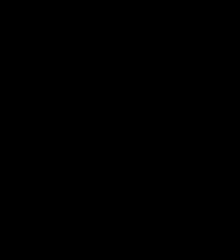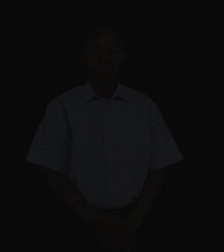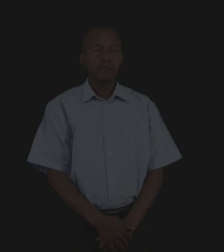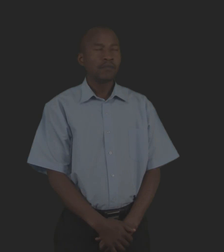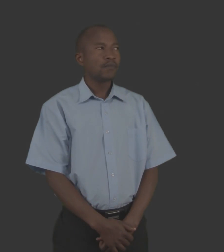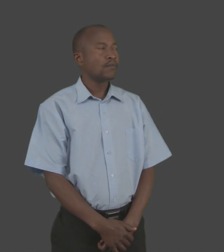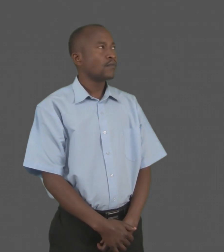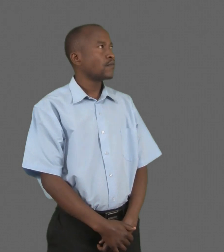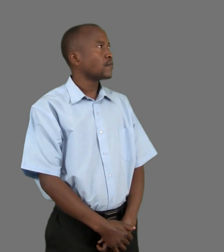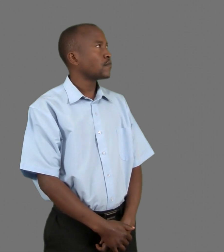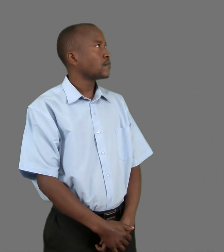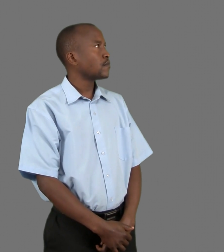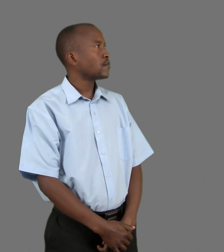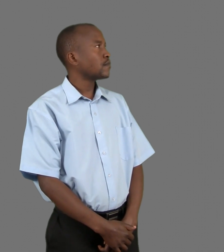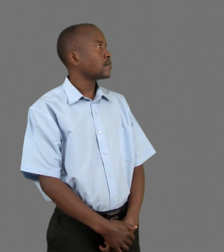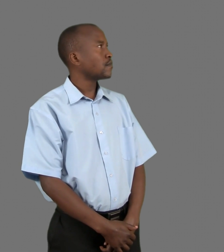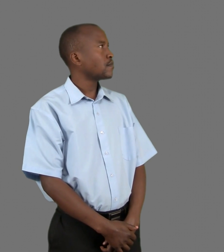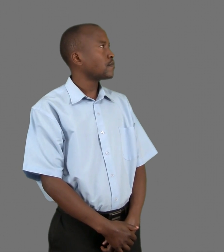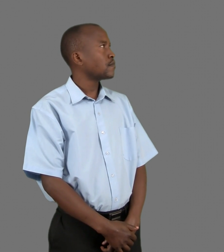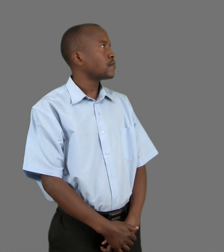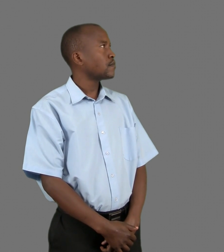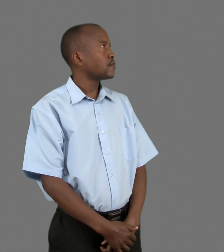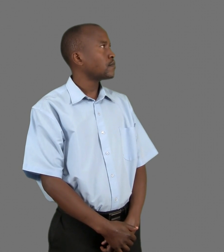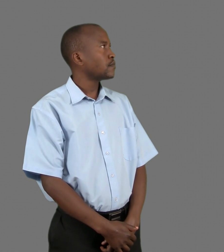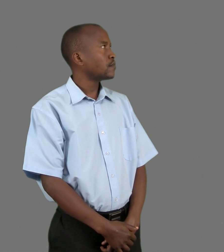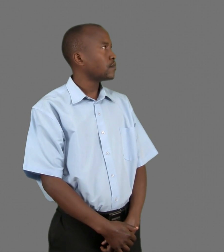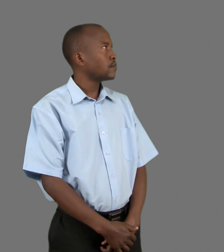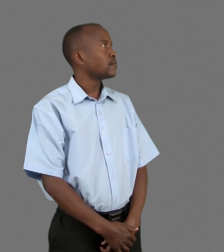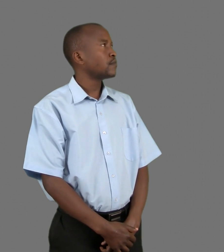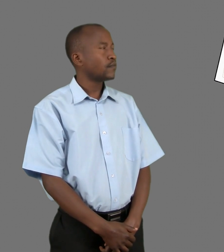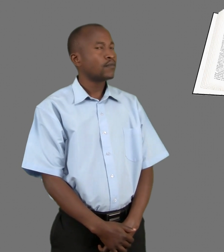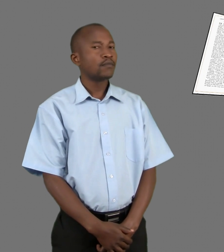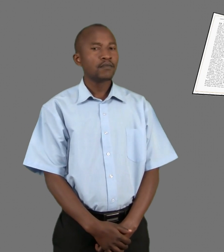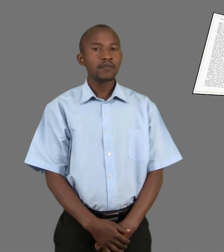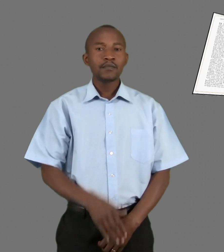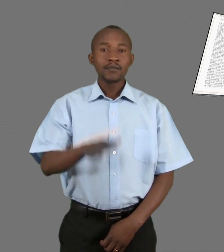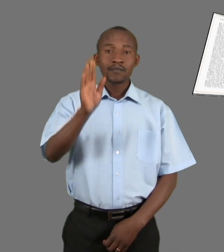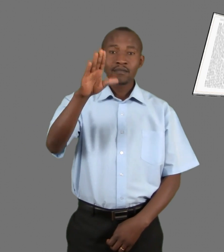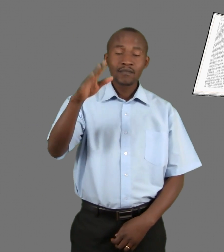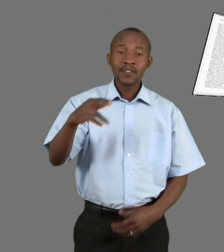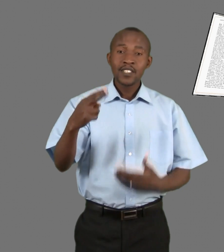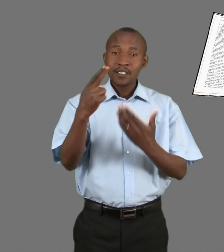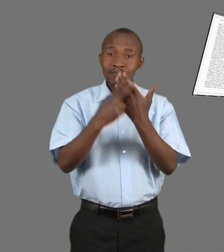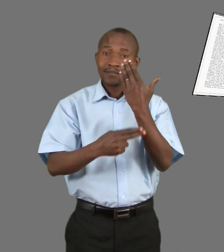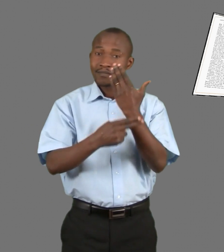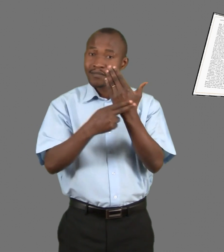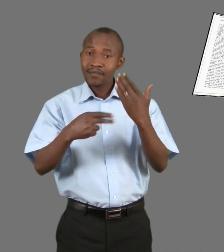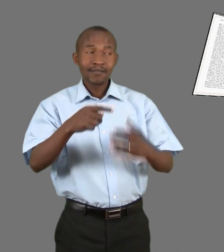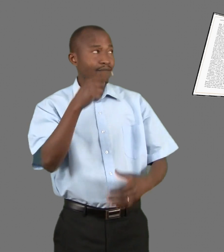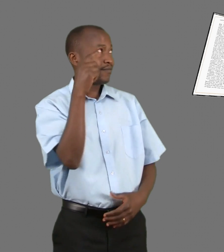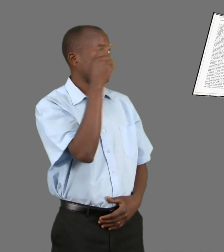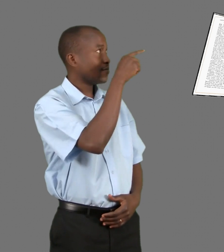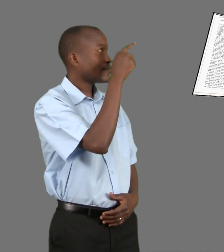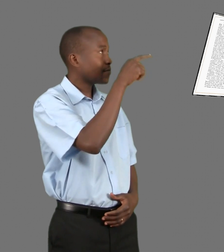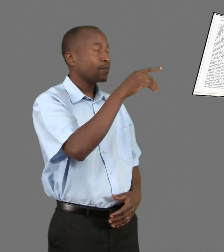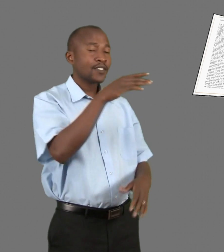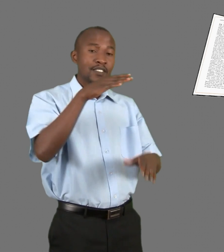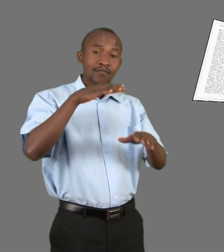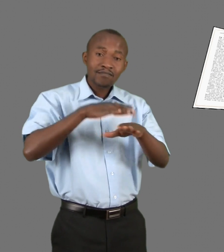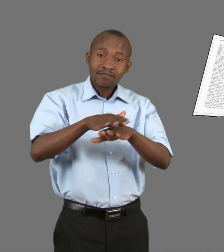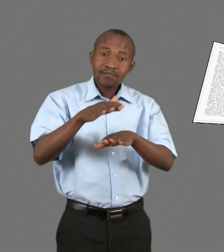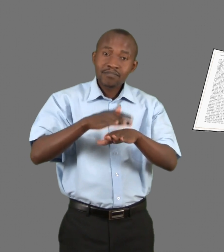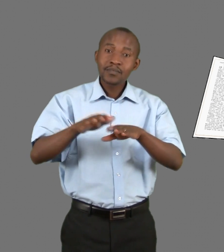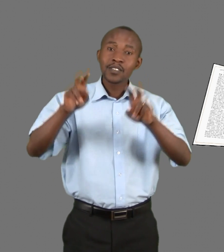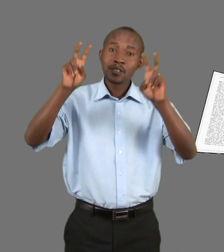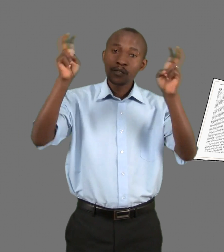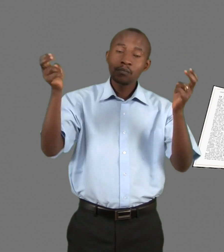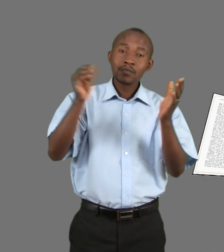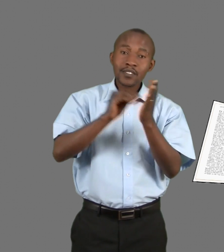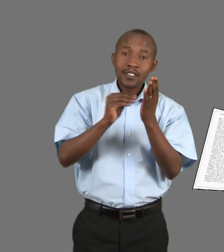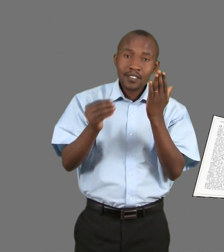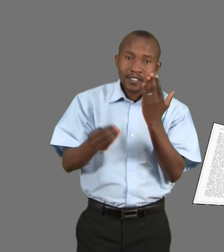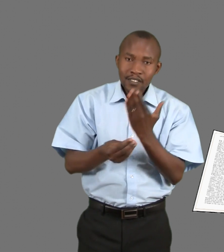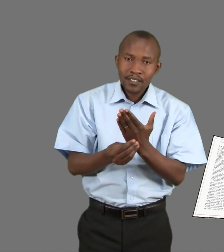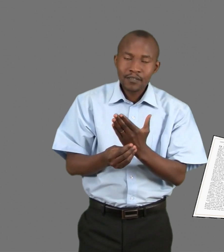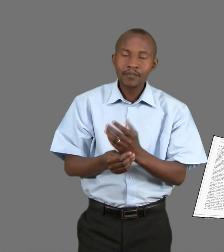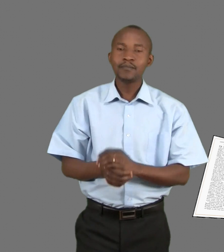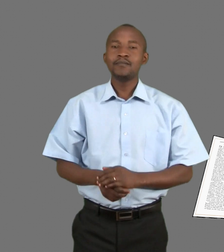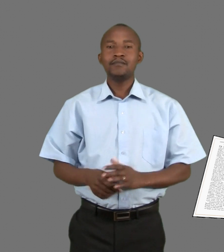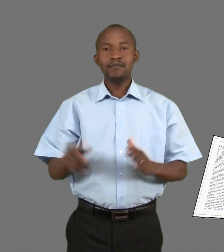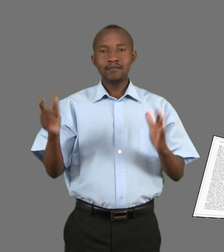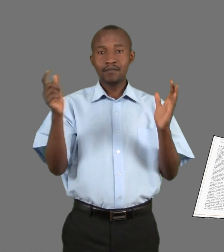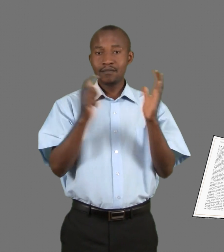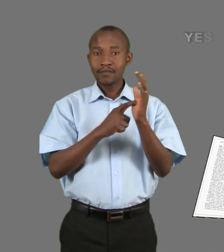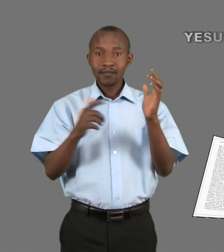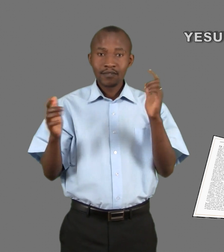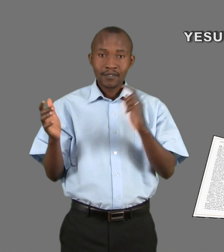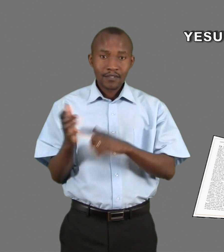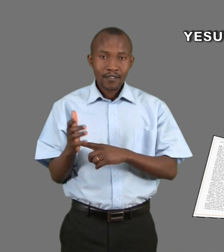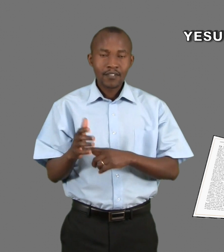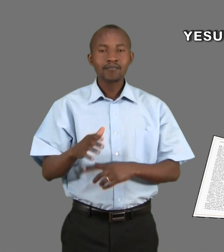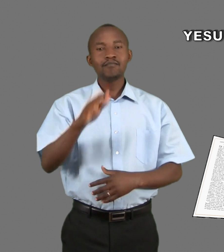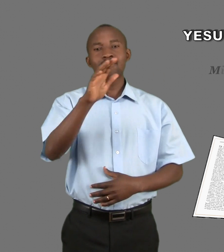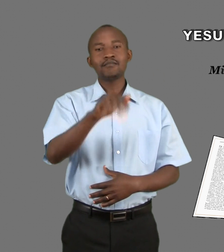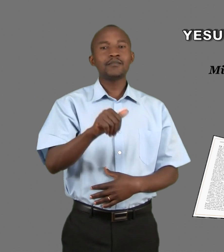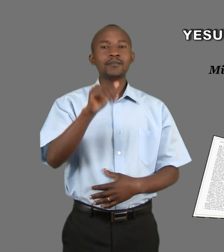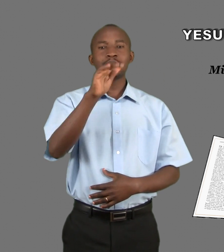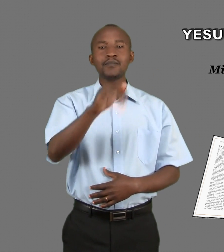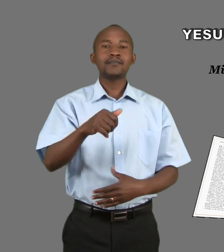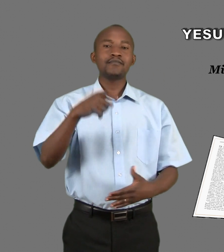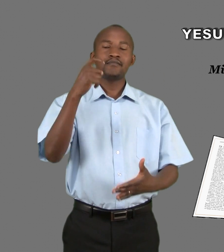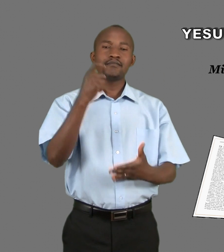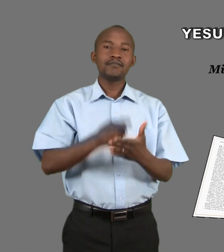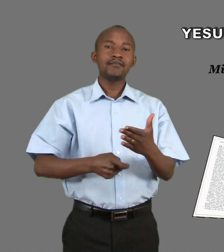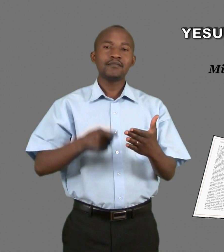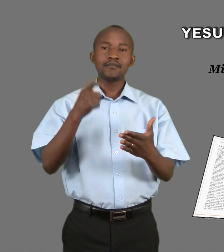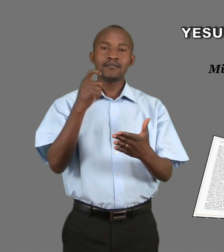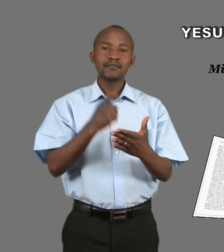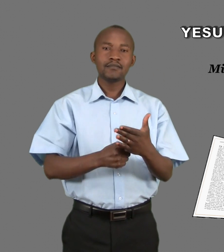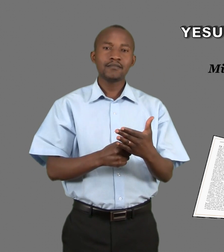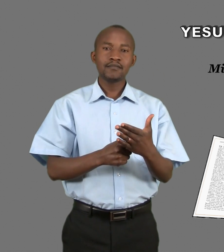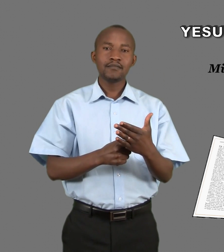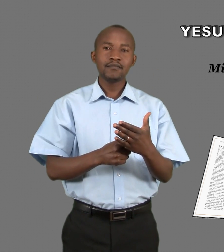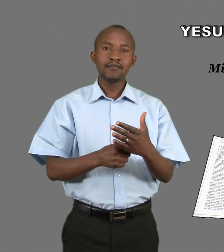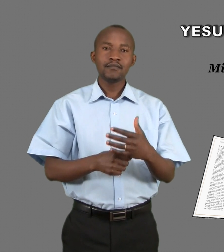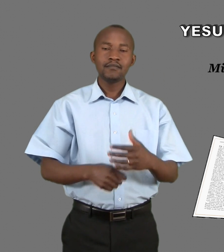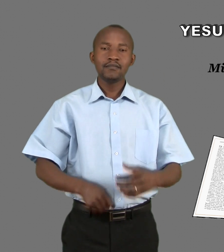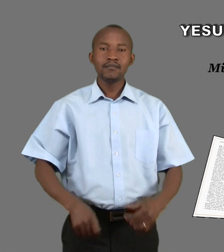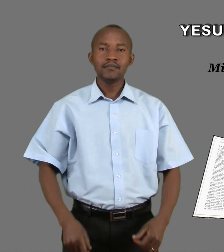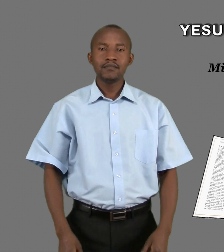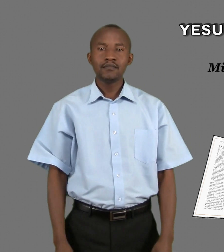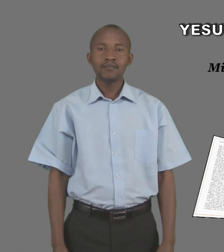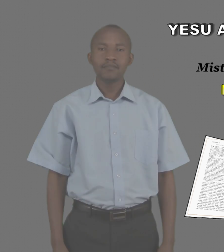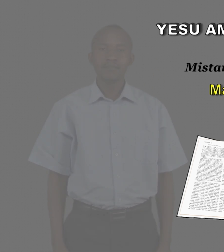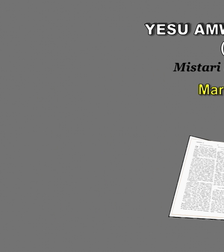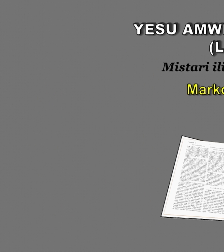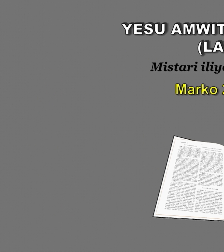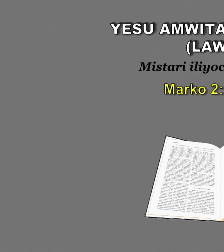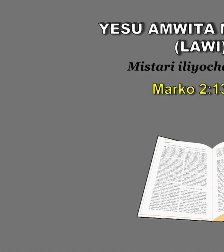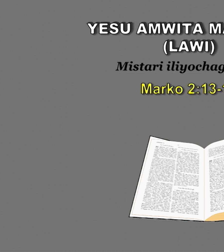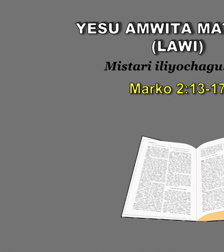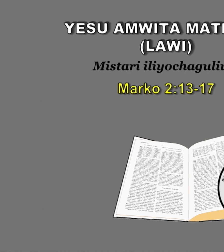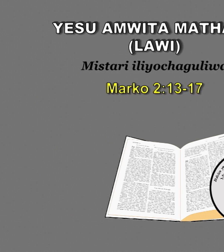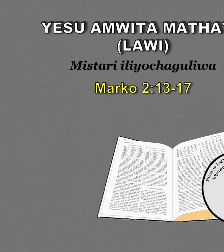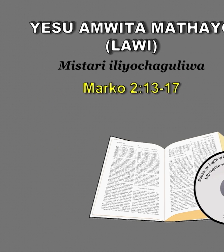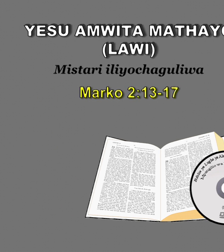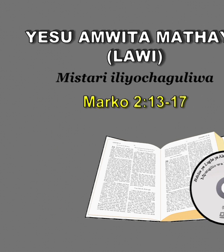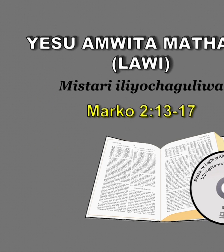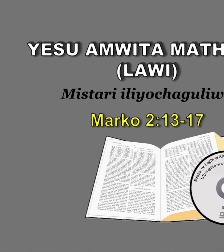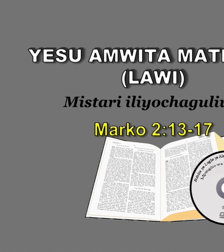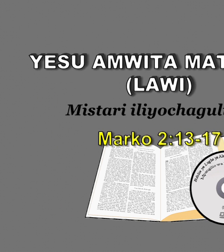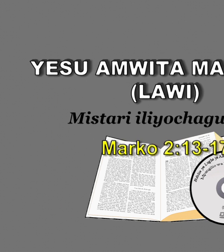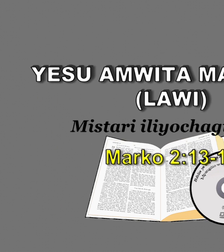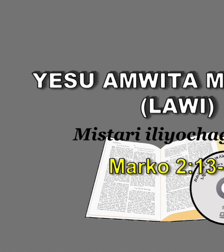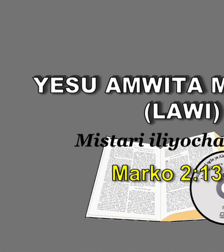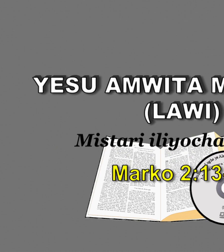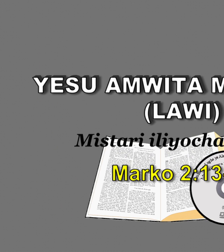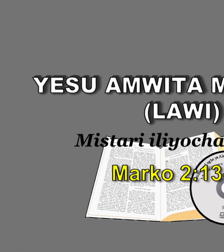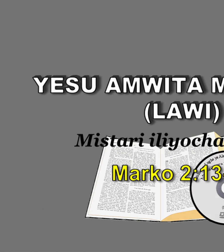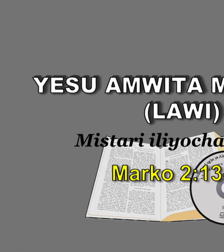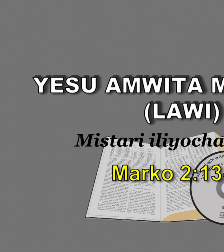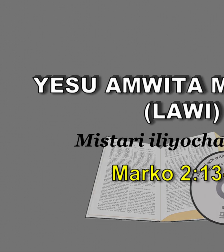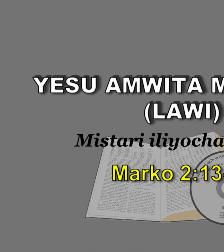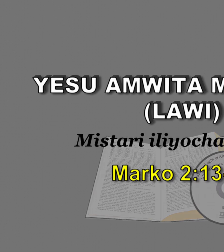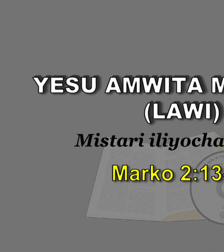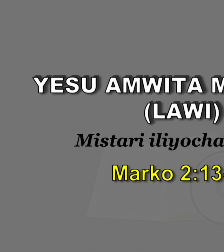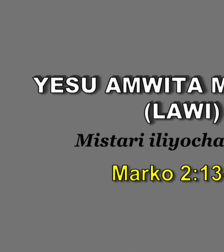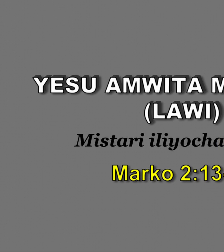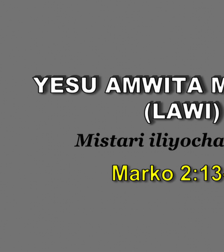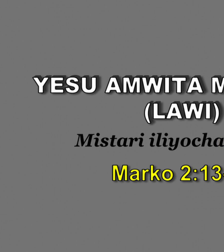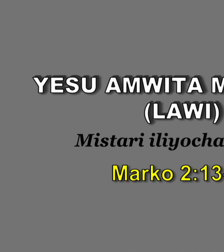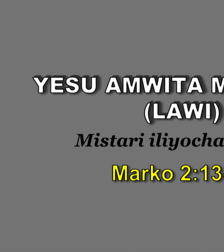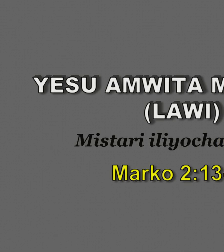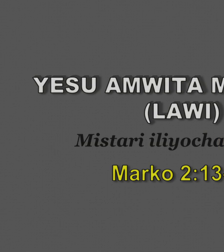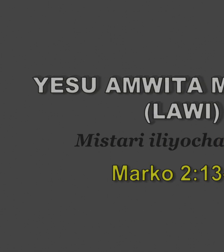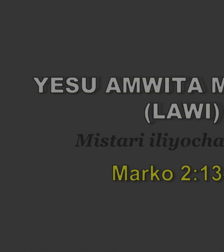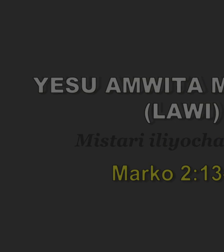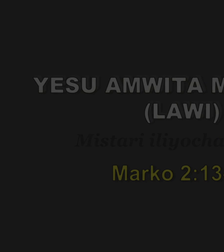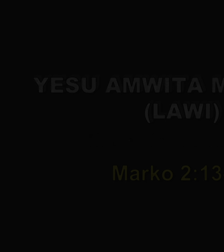Jesus calls Matthew the tax collector